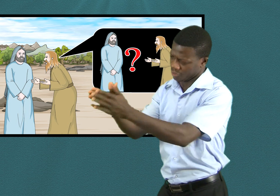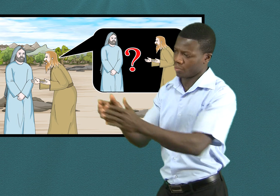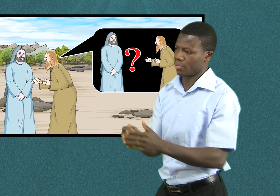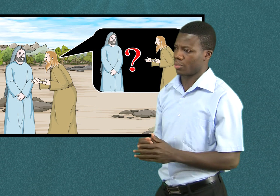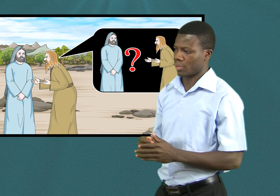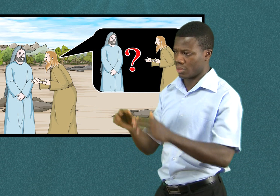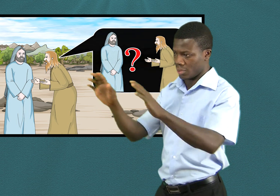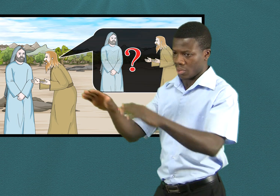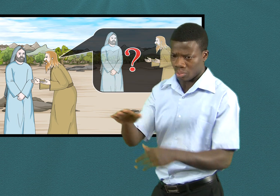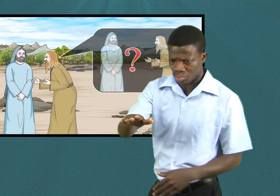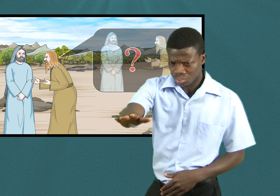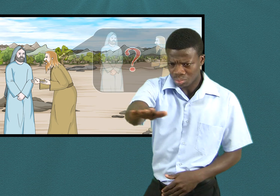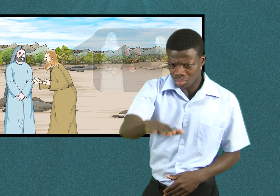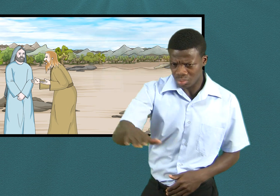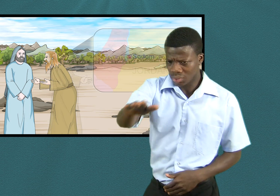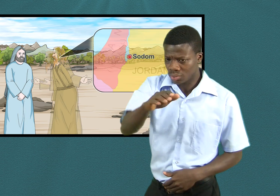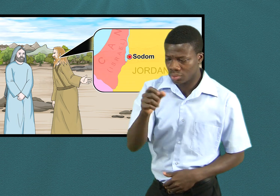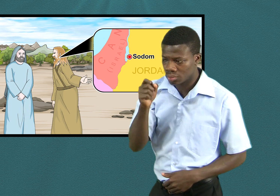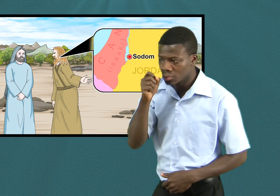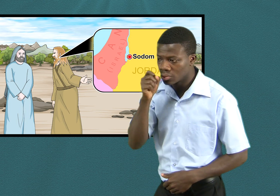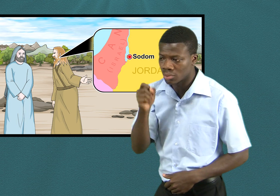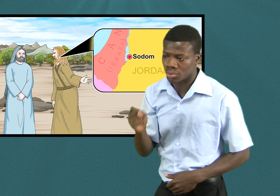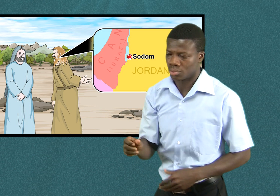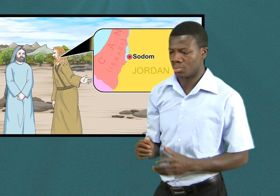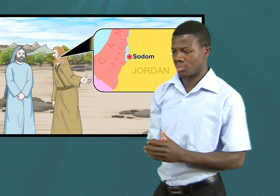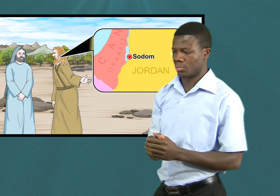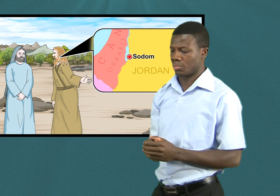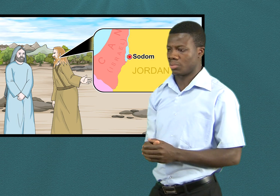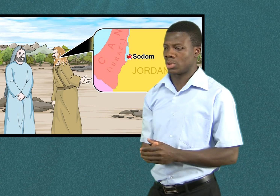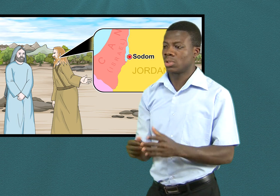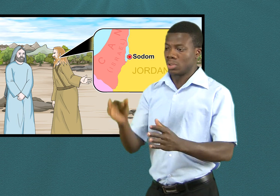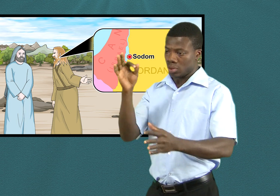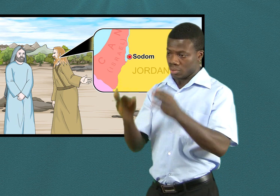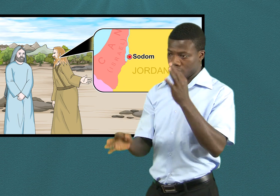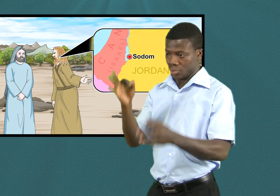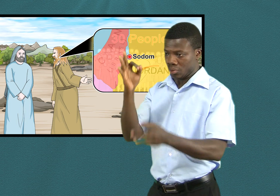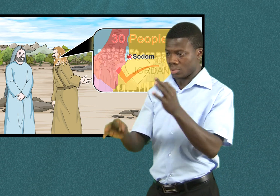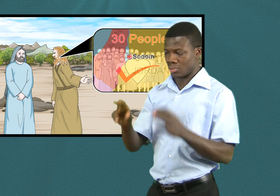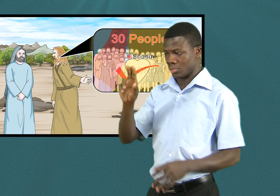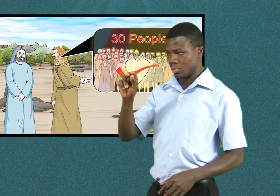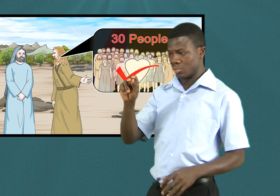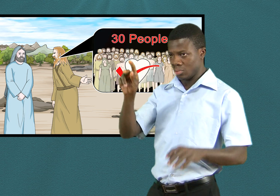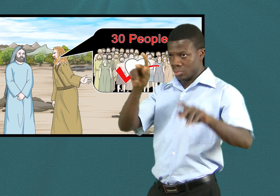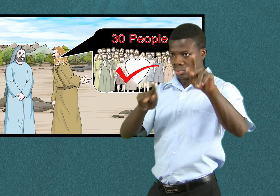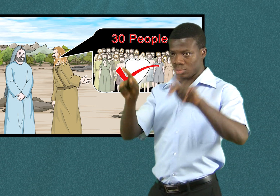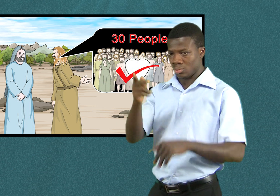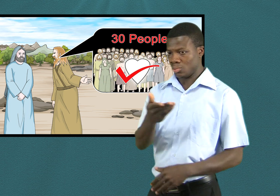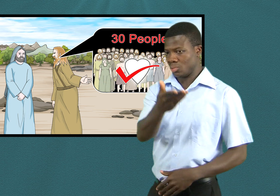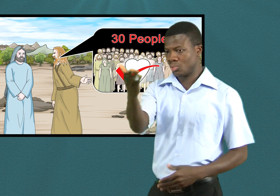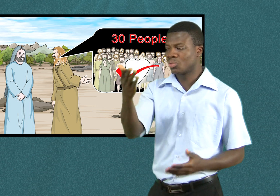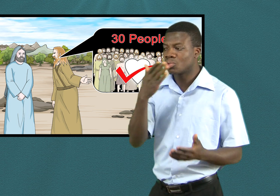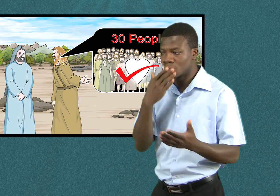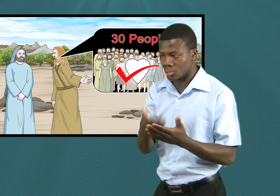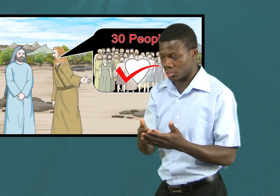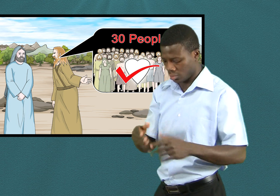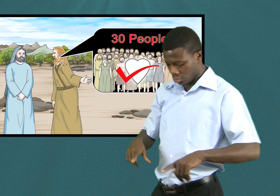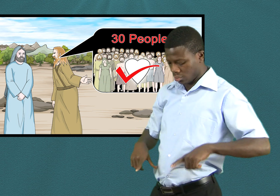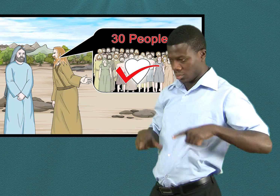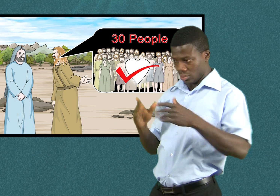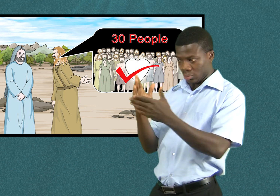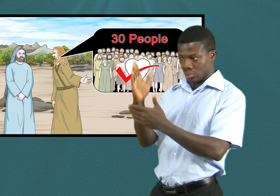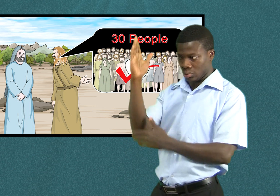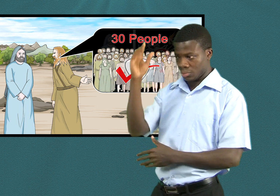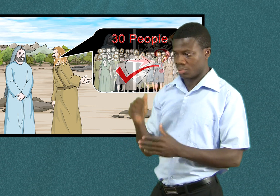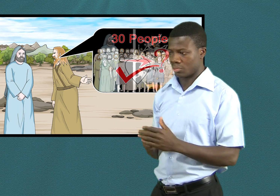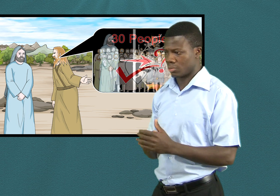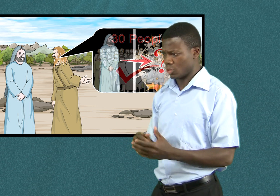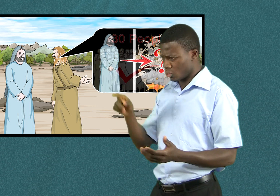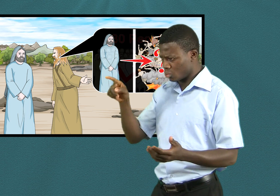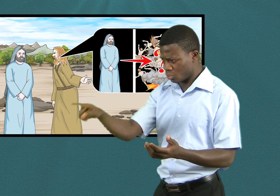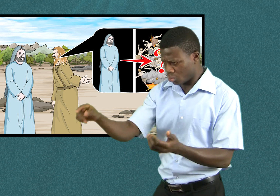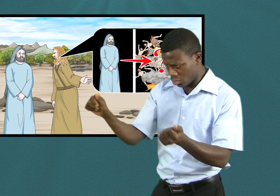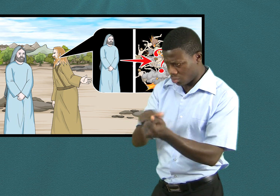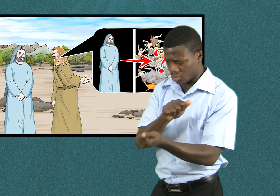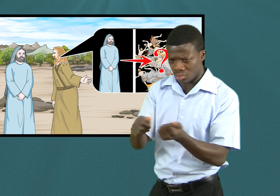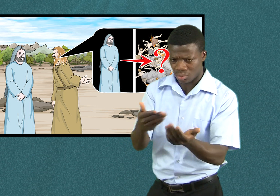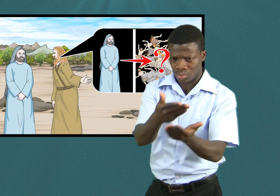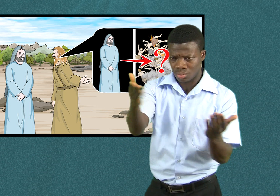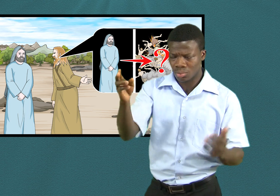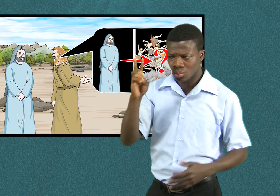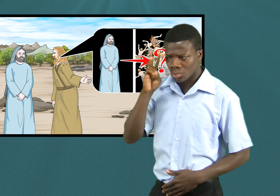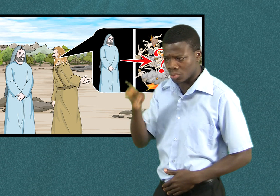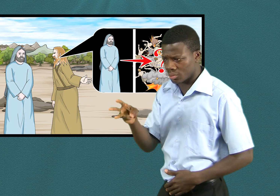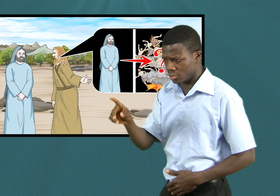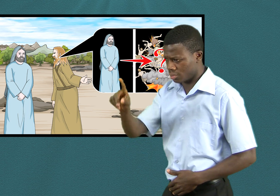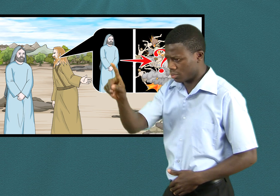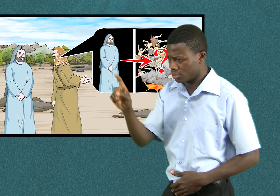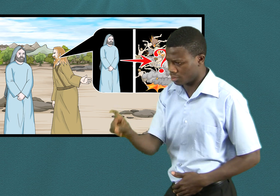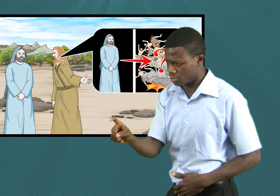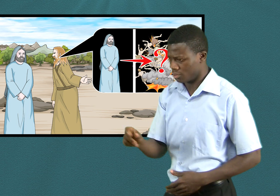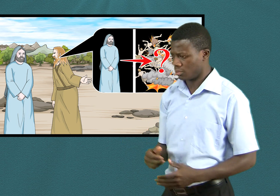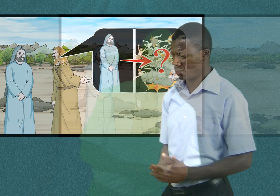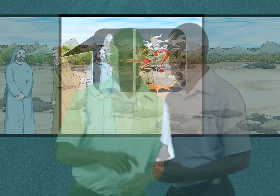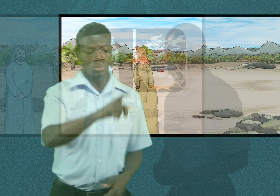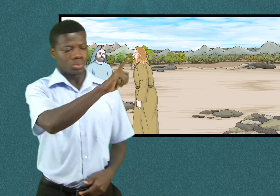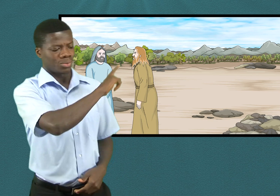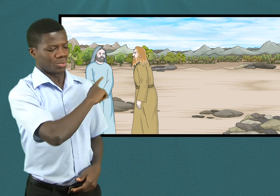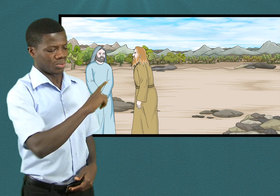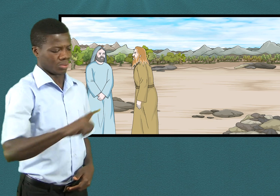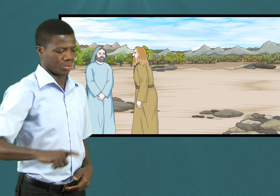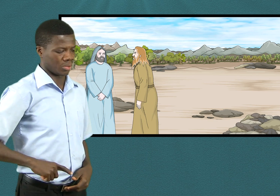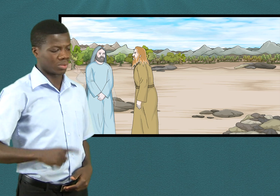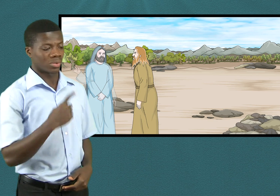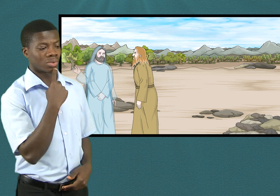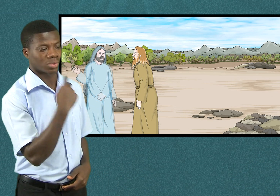Suppose thirty are found there?”